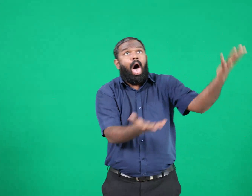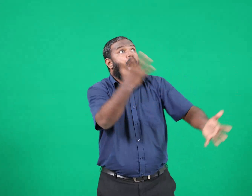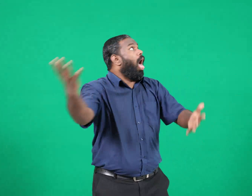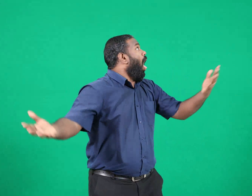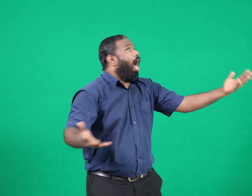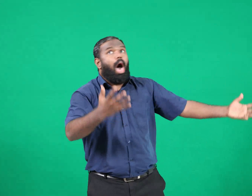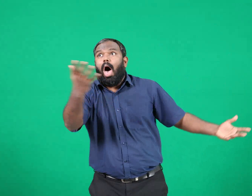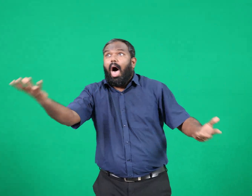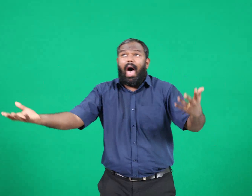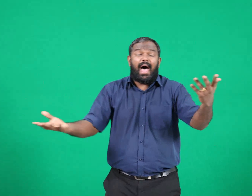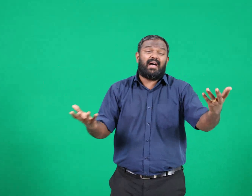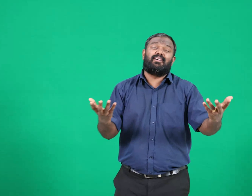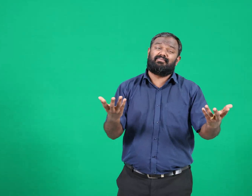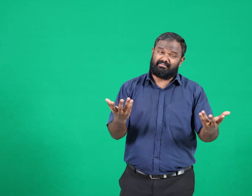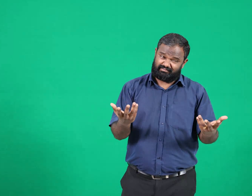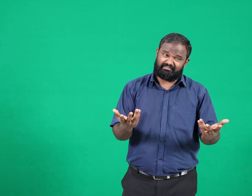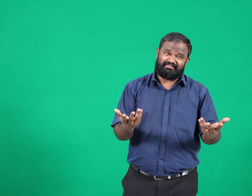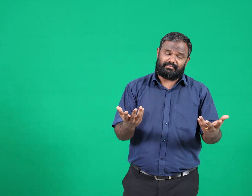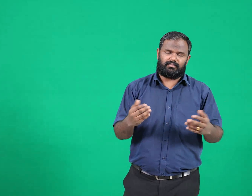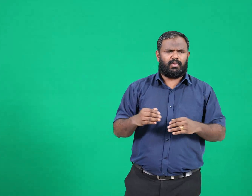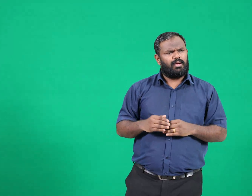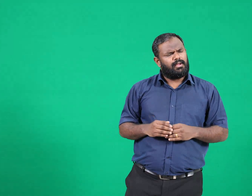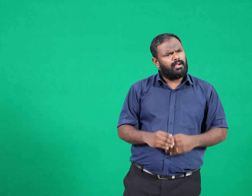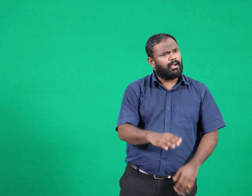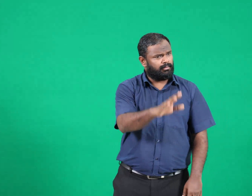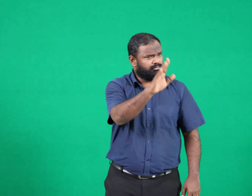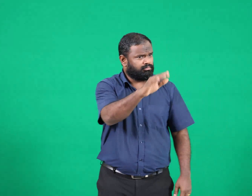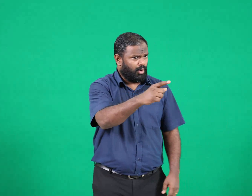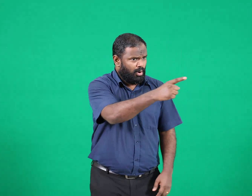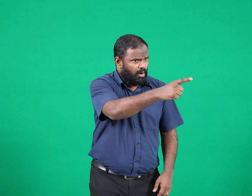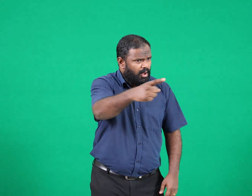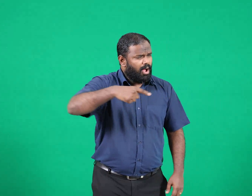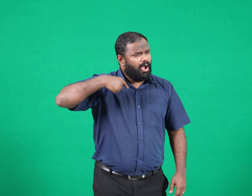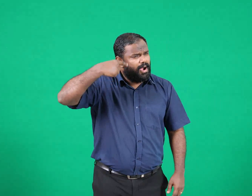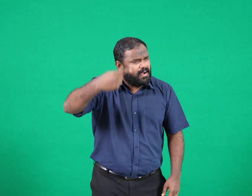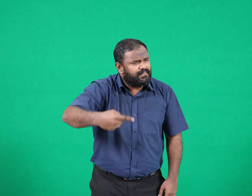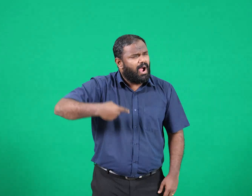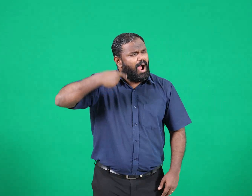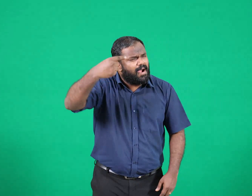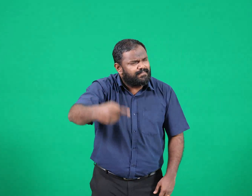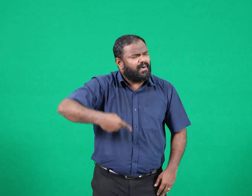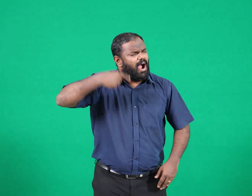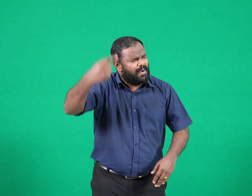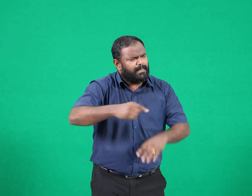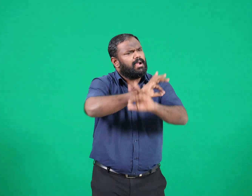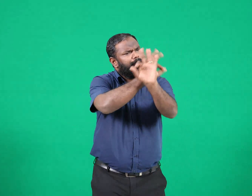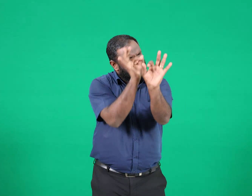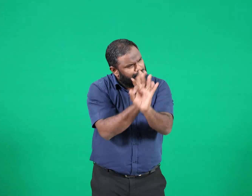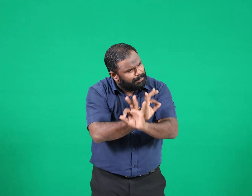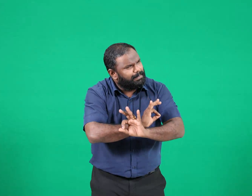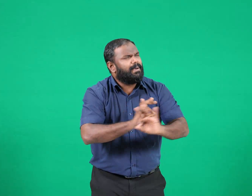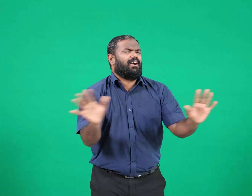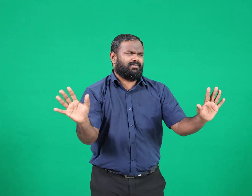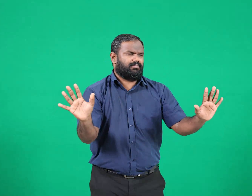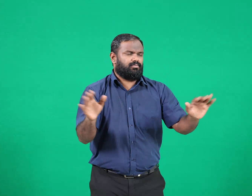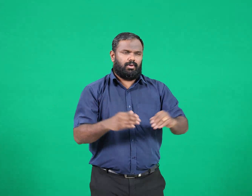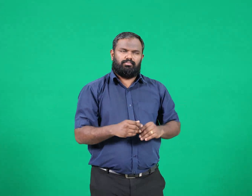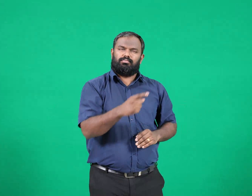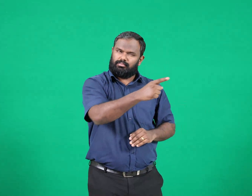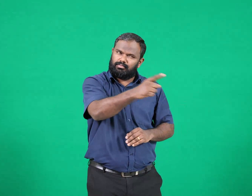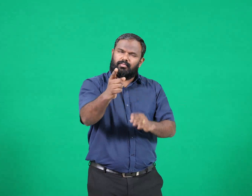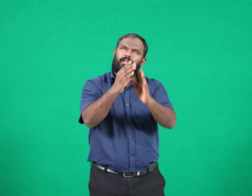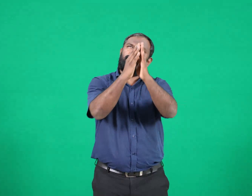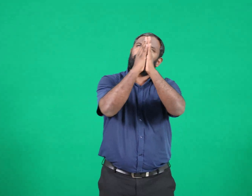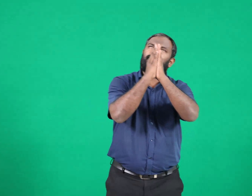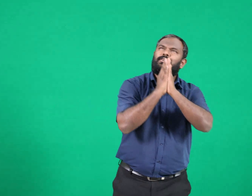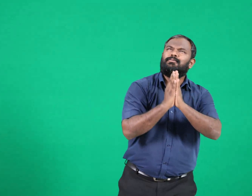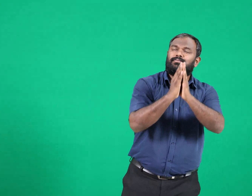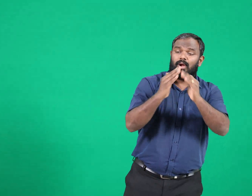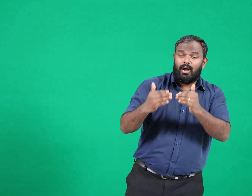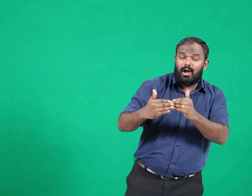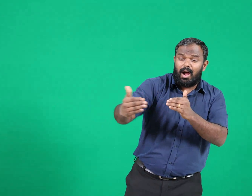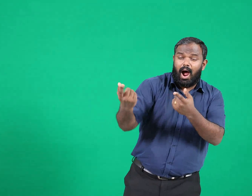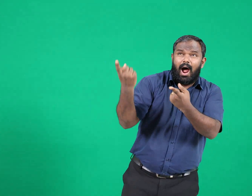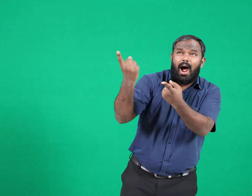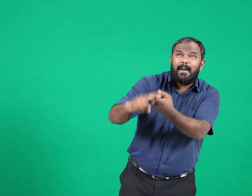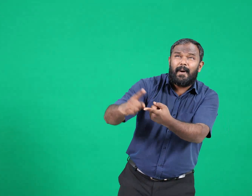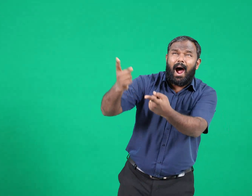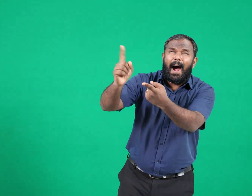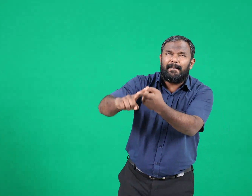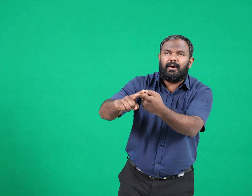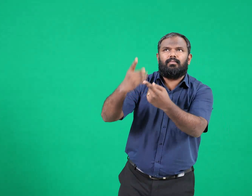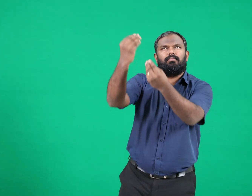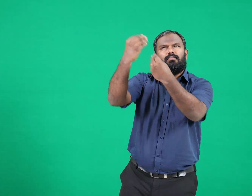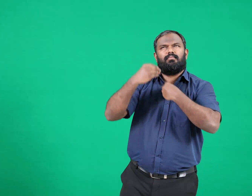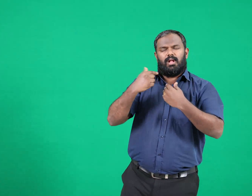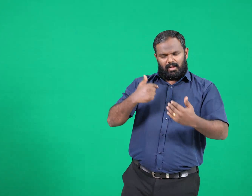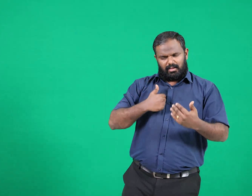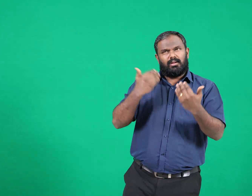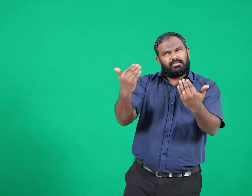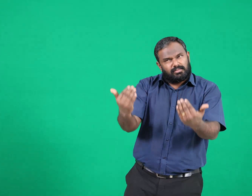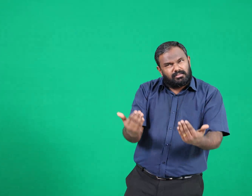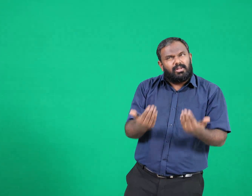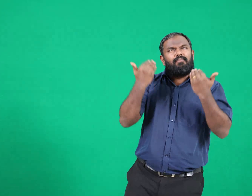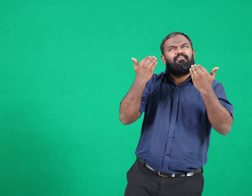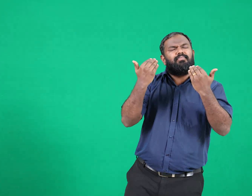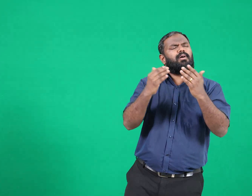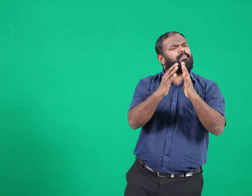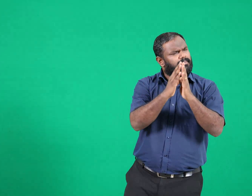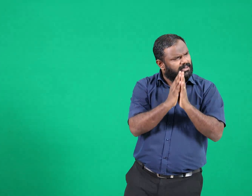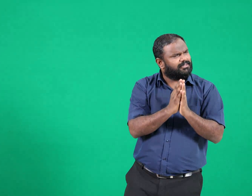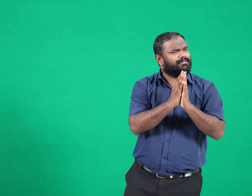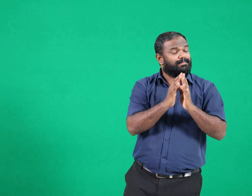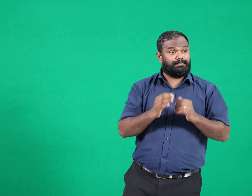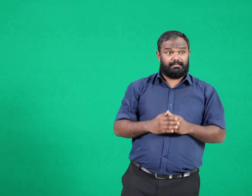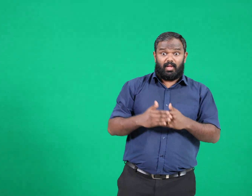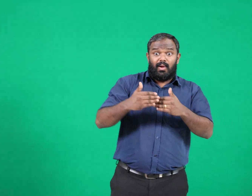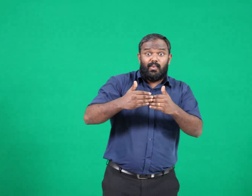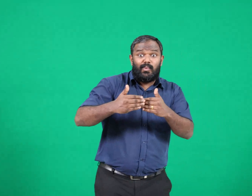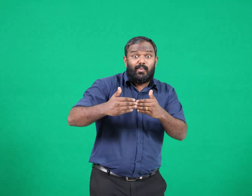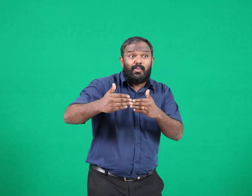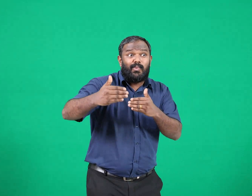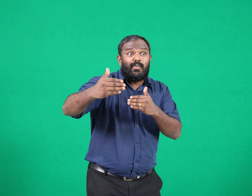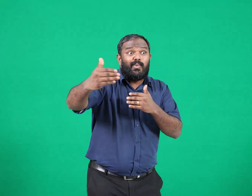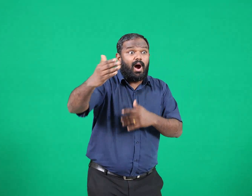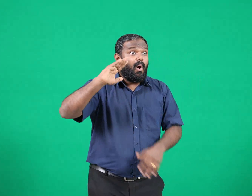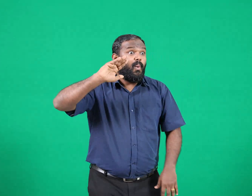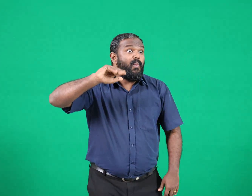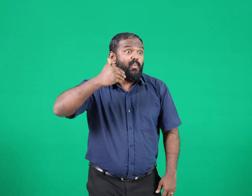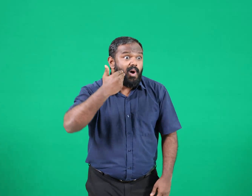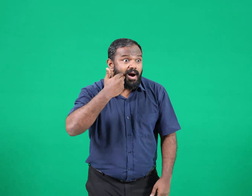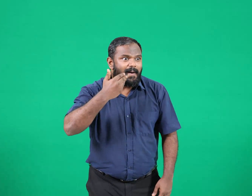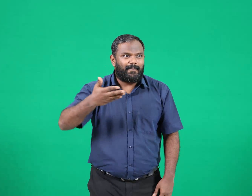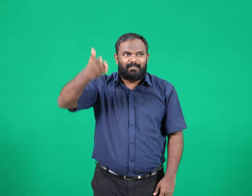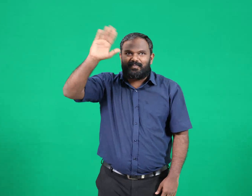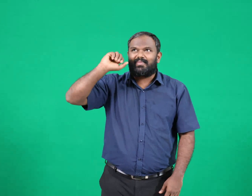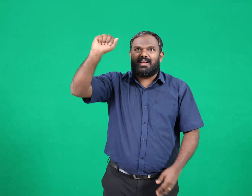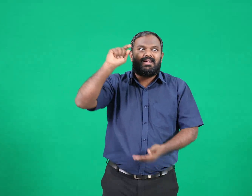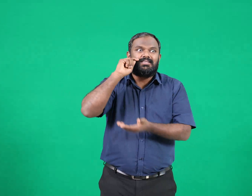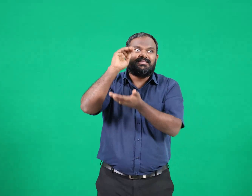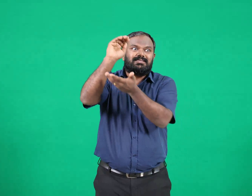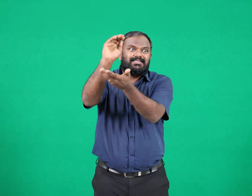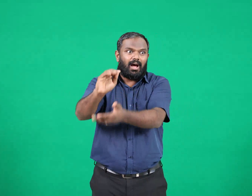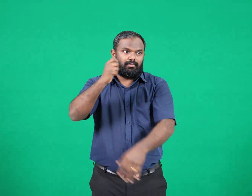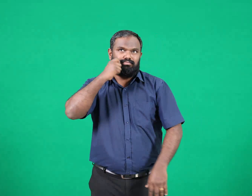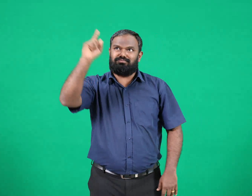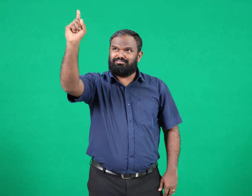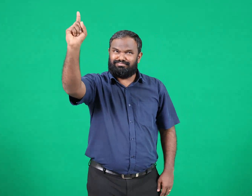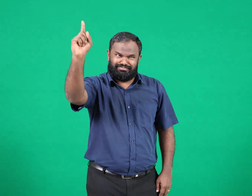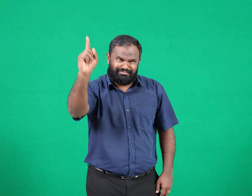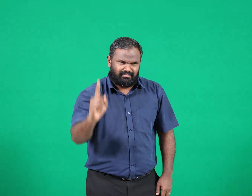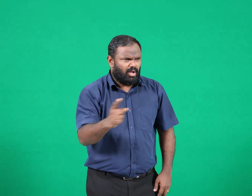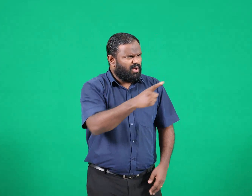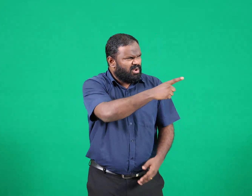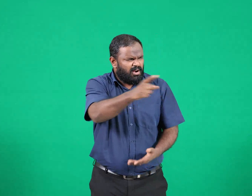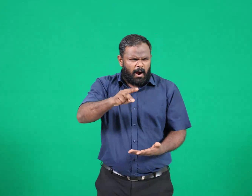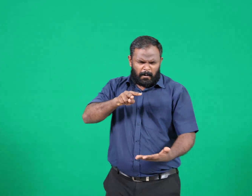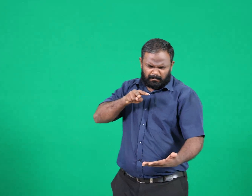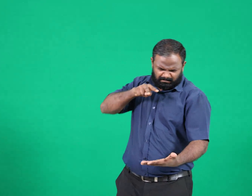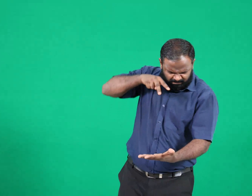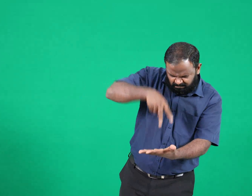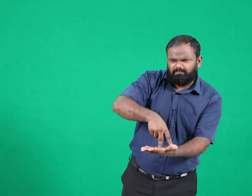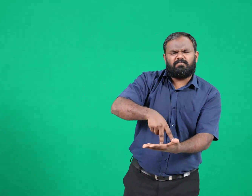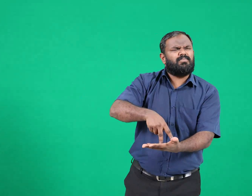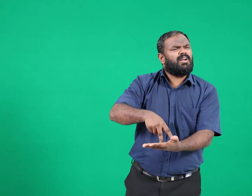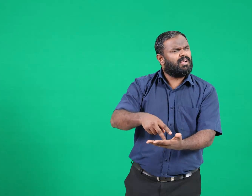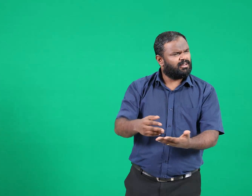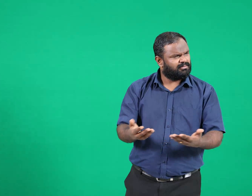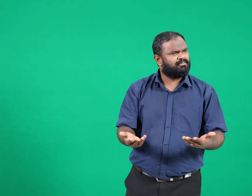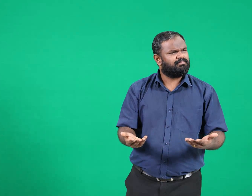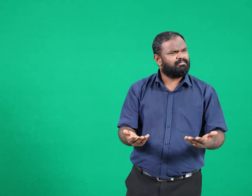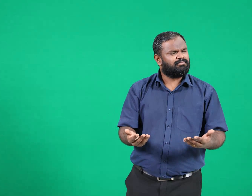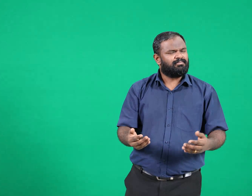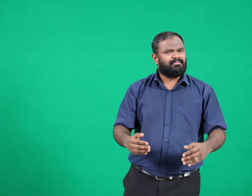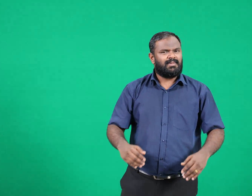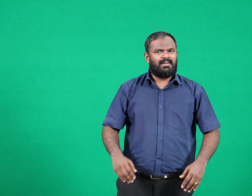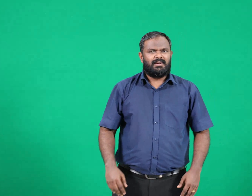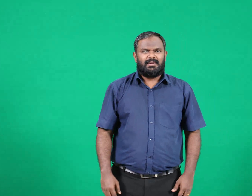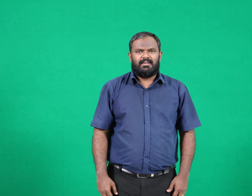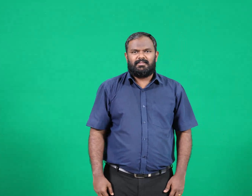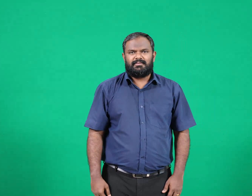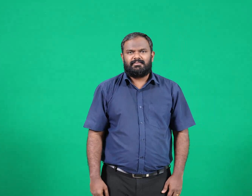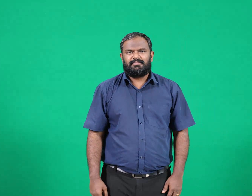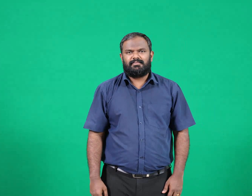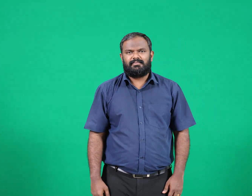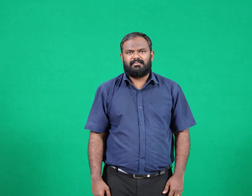So keep watch at all times, and pray that you may have the strength to escape all that is about to happen and to stand before the Son of Man."